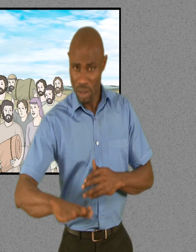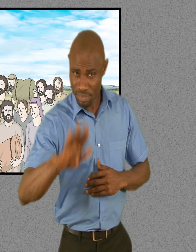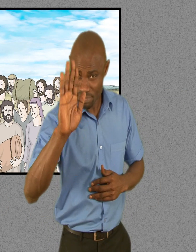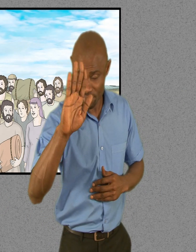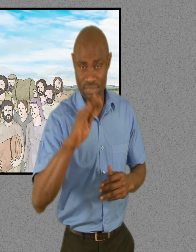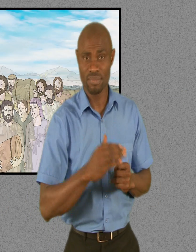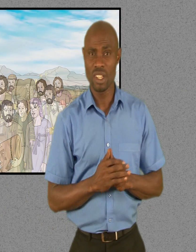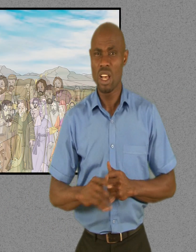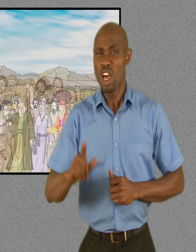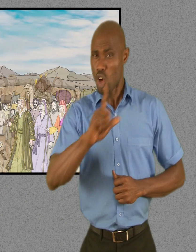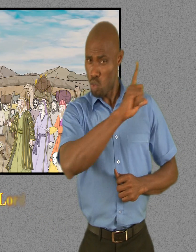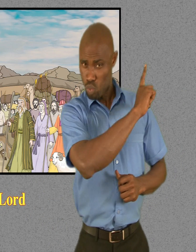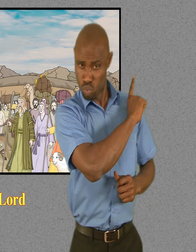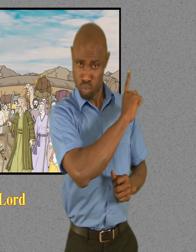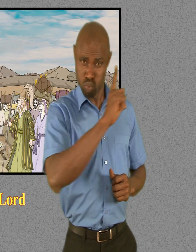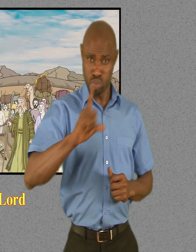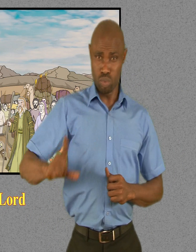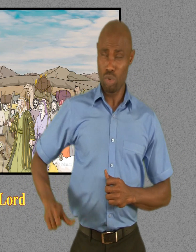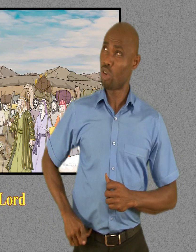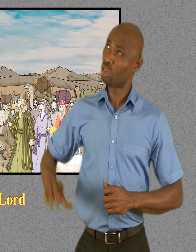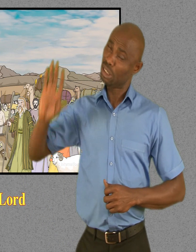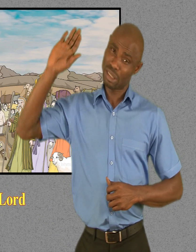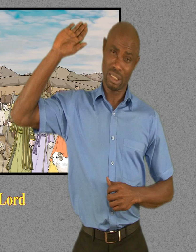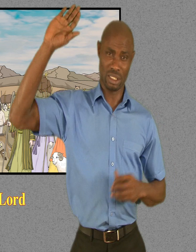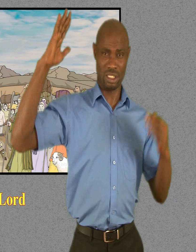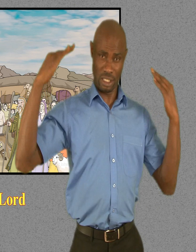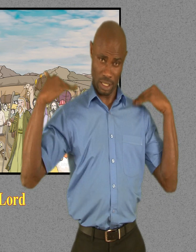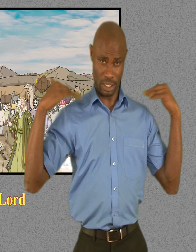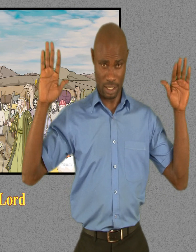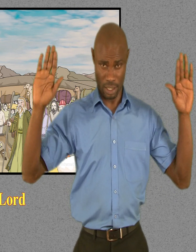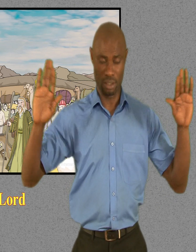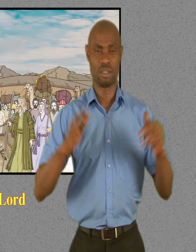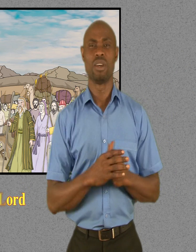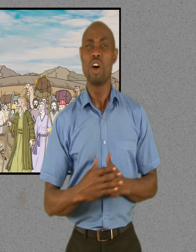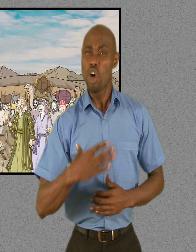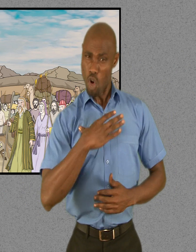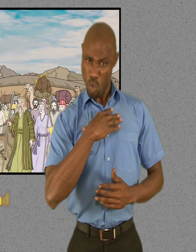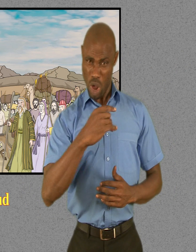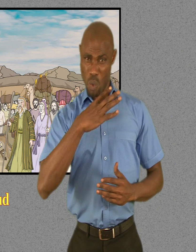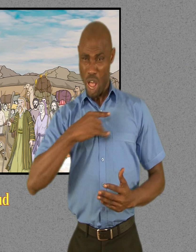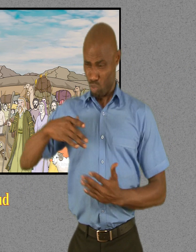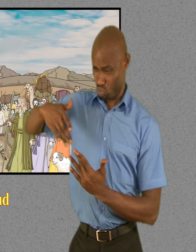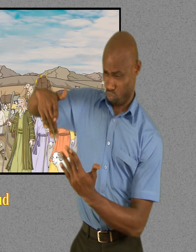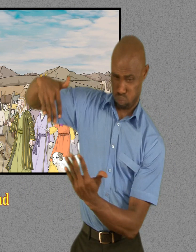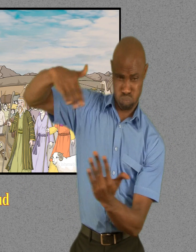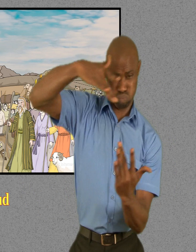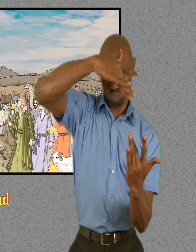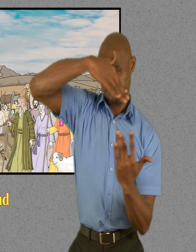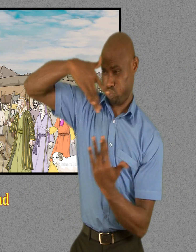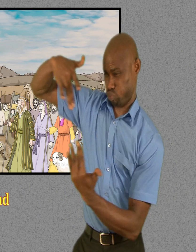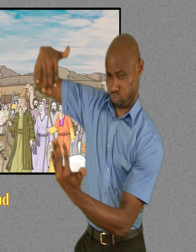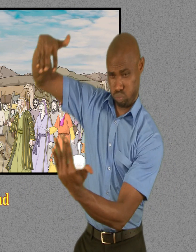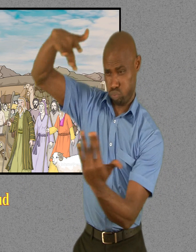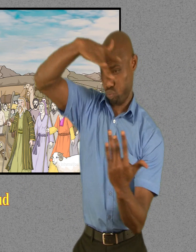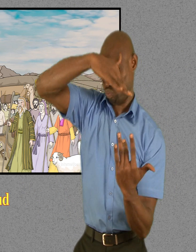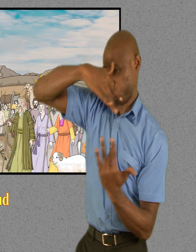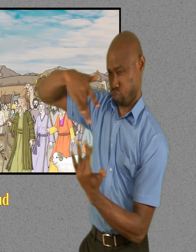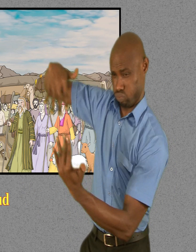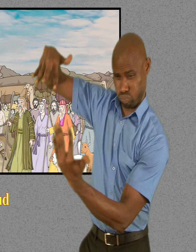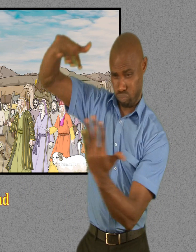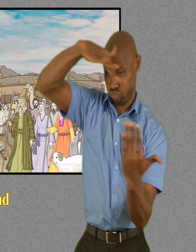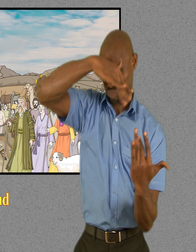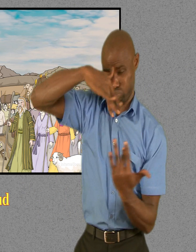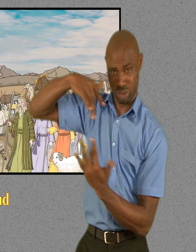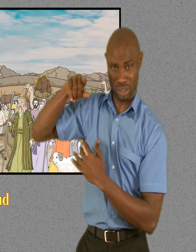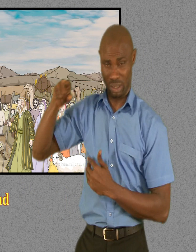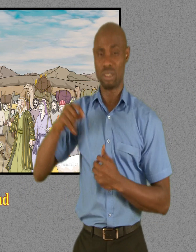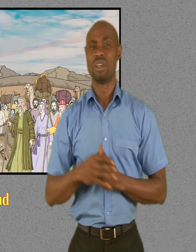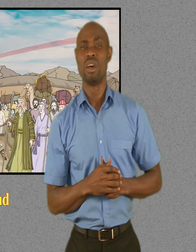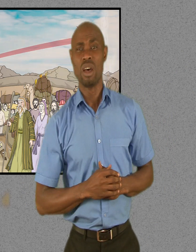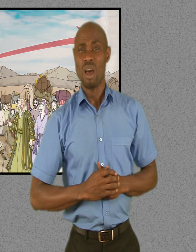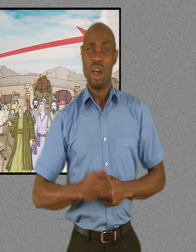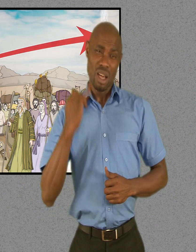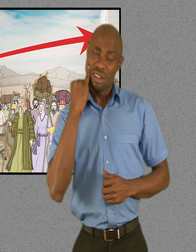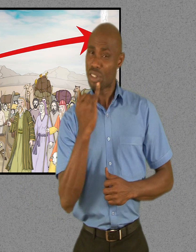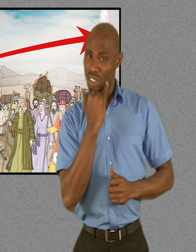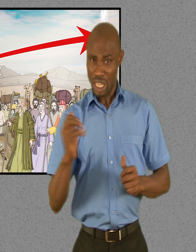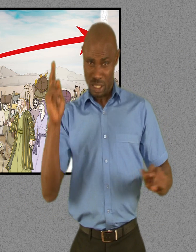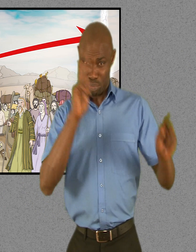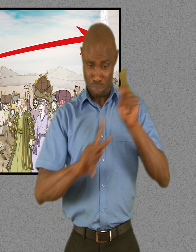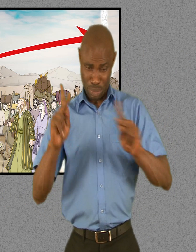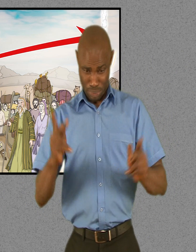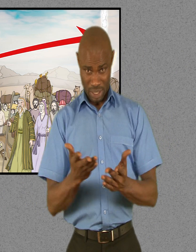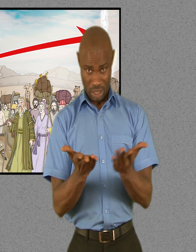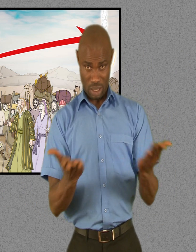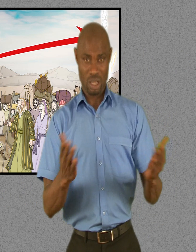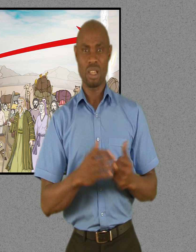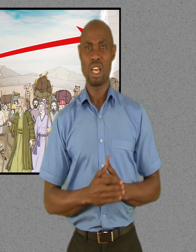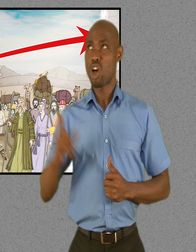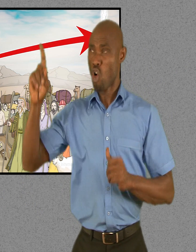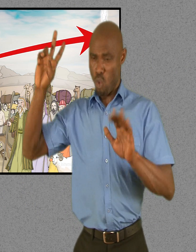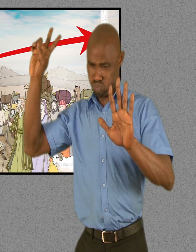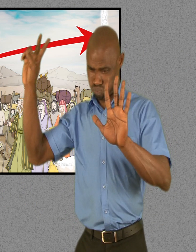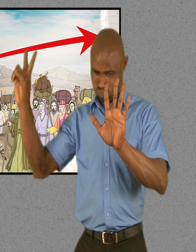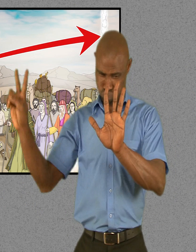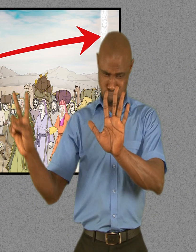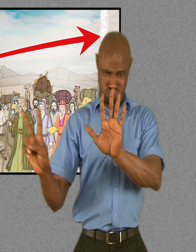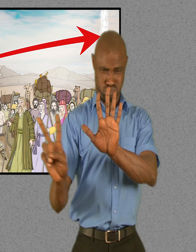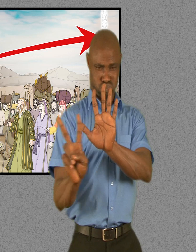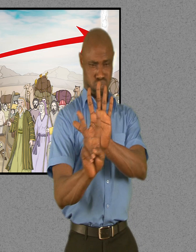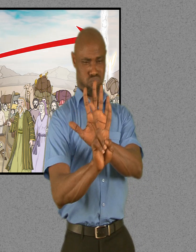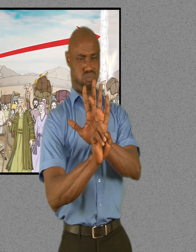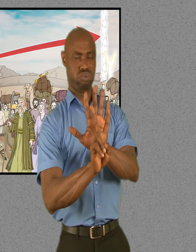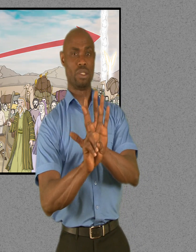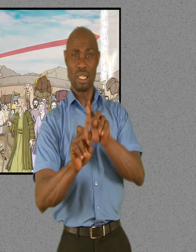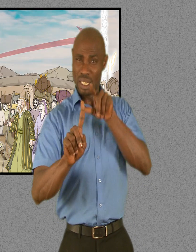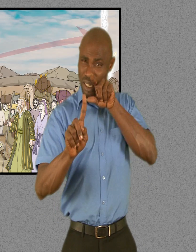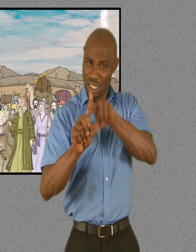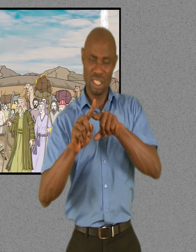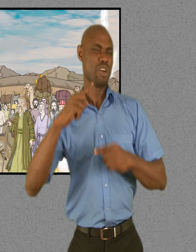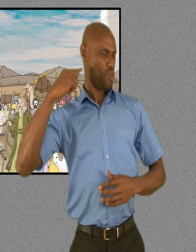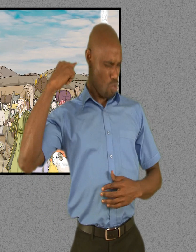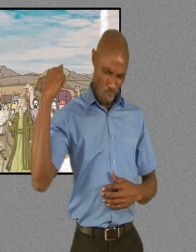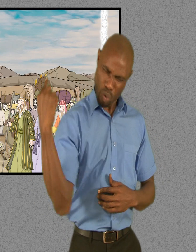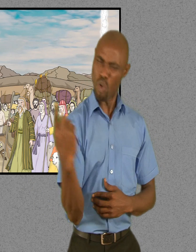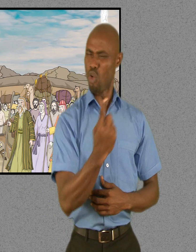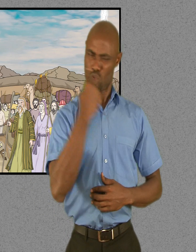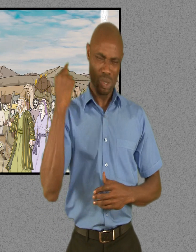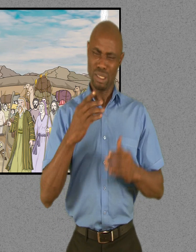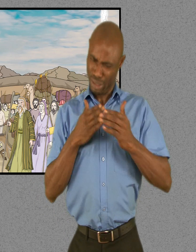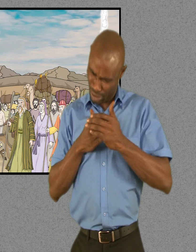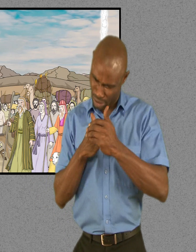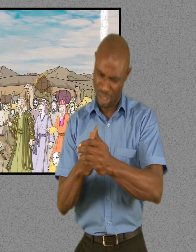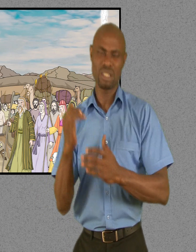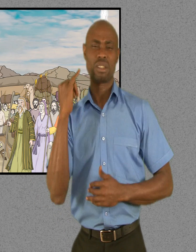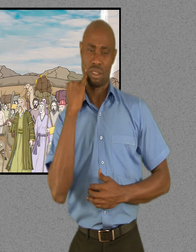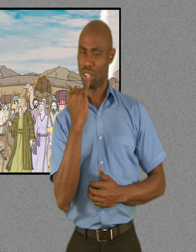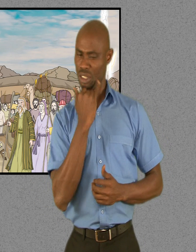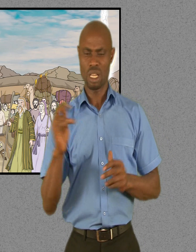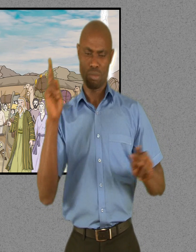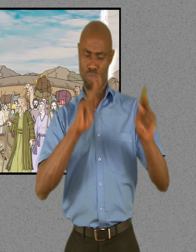And the angel of God, who had gone before the camp of Israel, withdrew and went behind them.